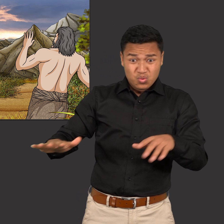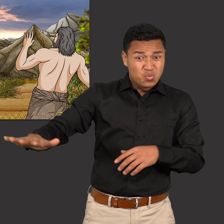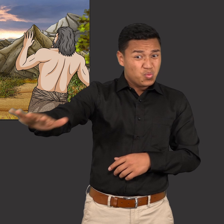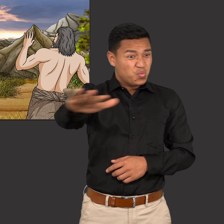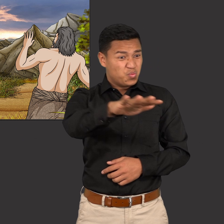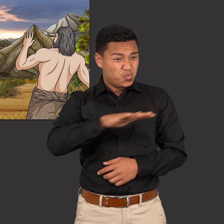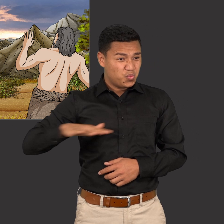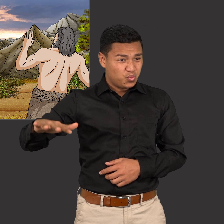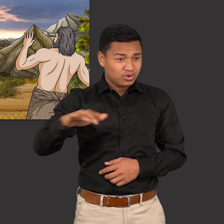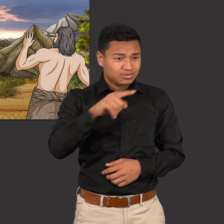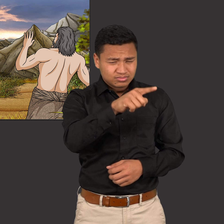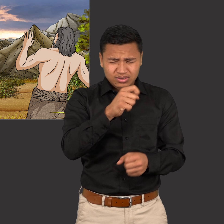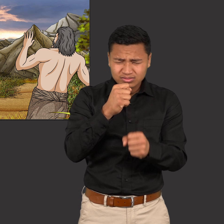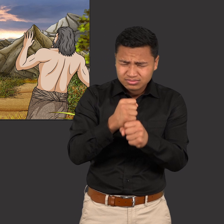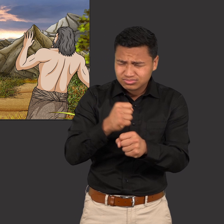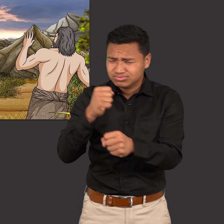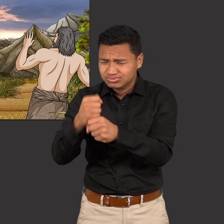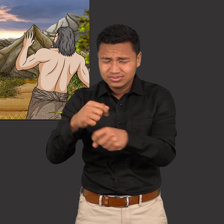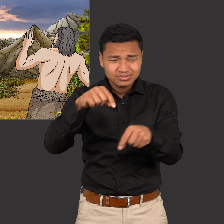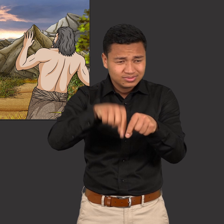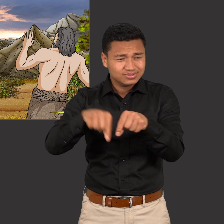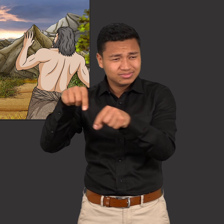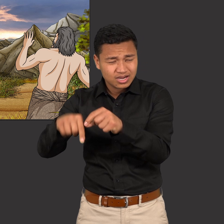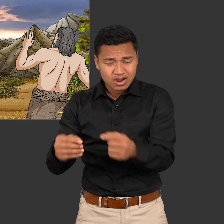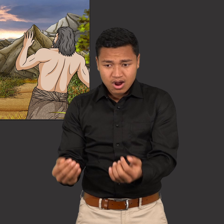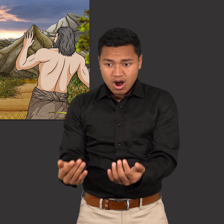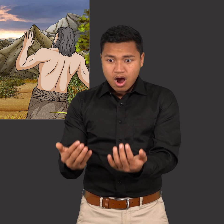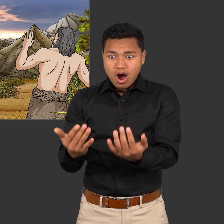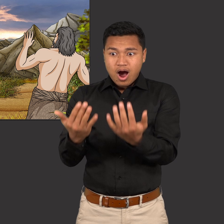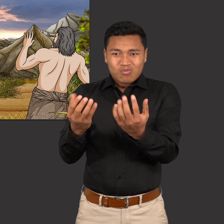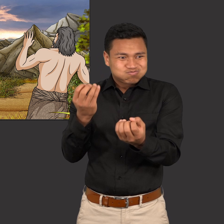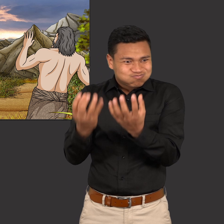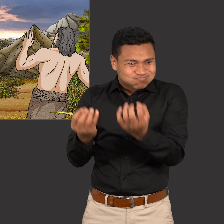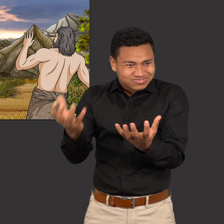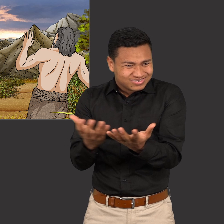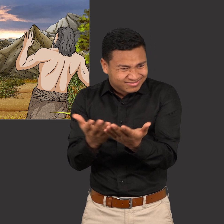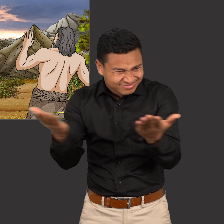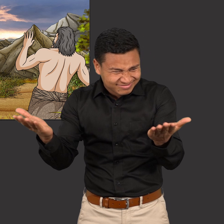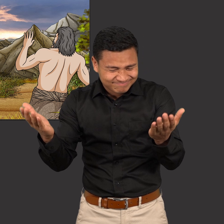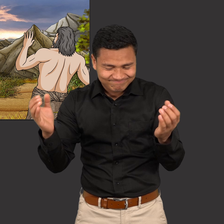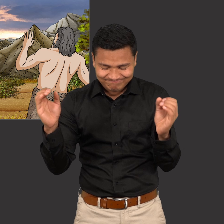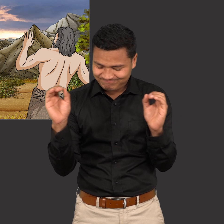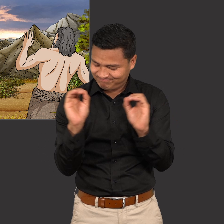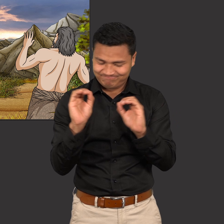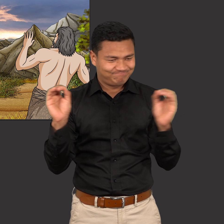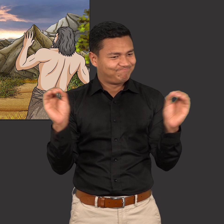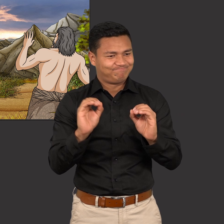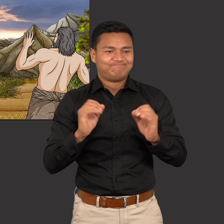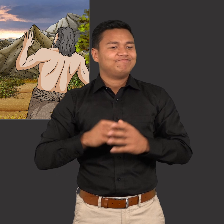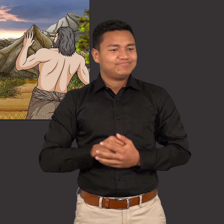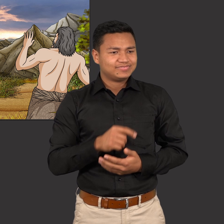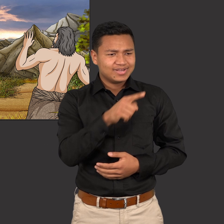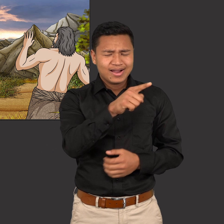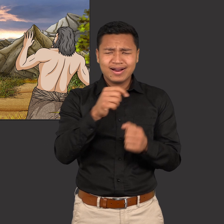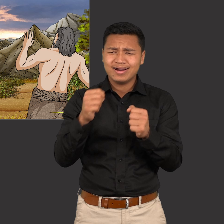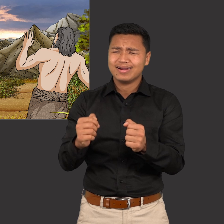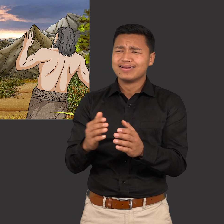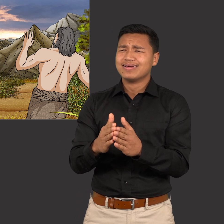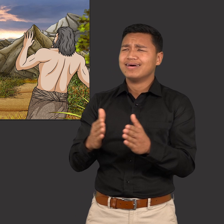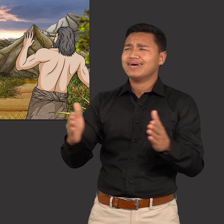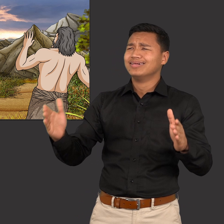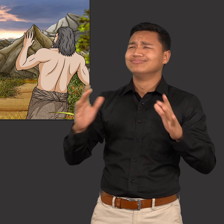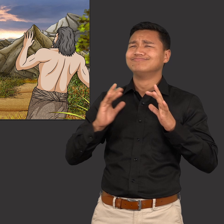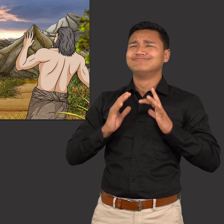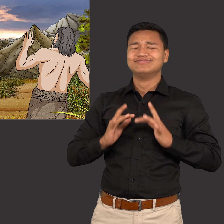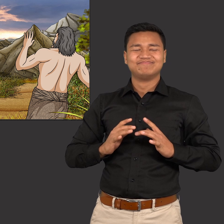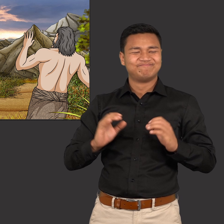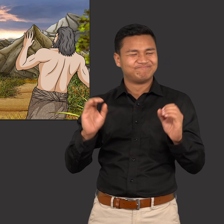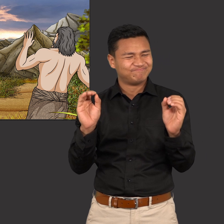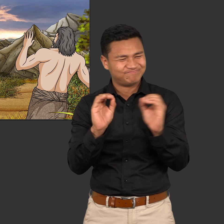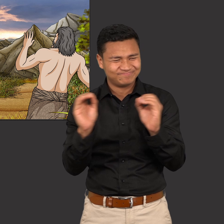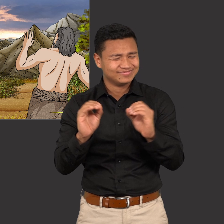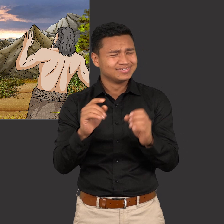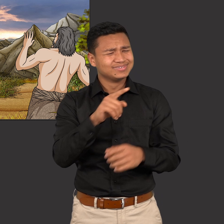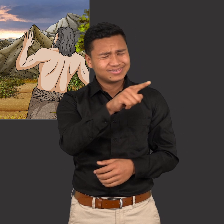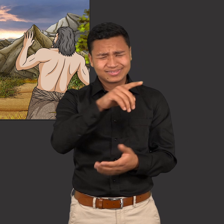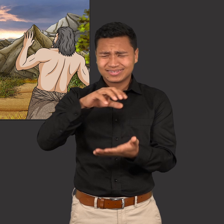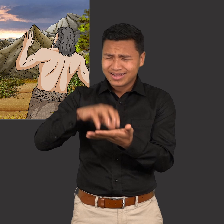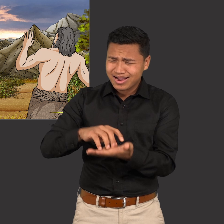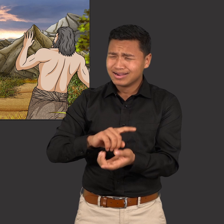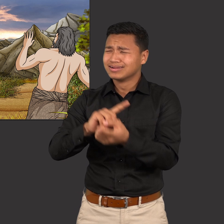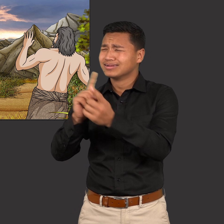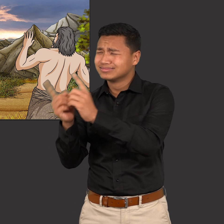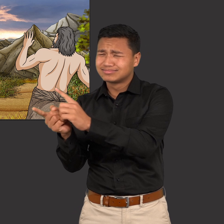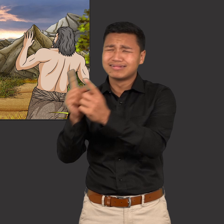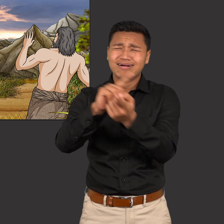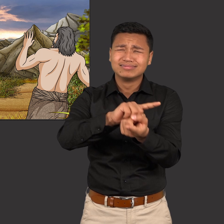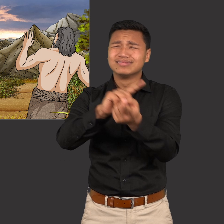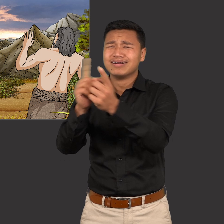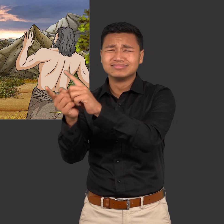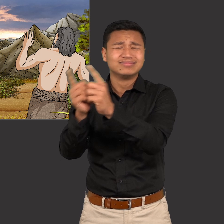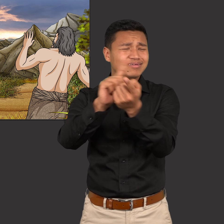When you till the ground, it will no longer yield its produce to you.